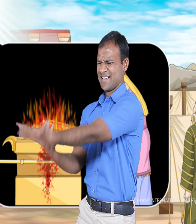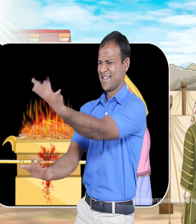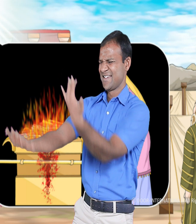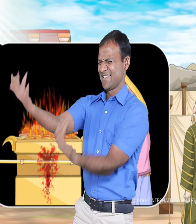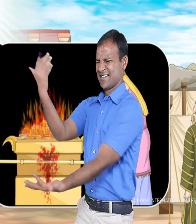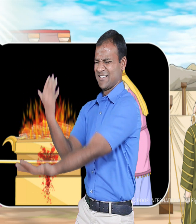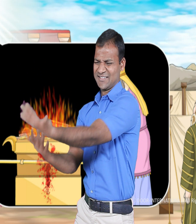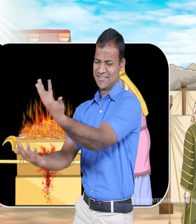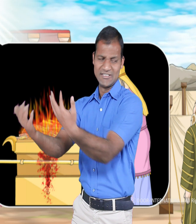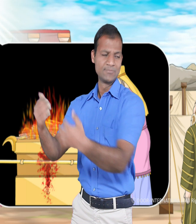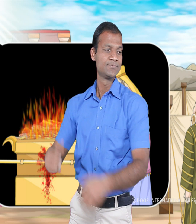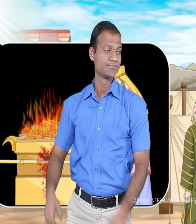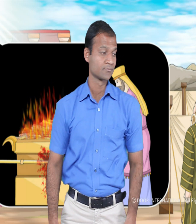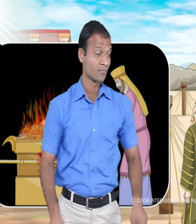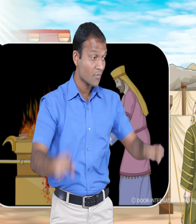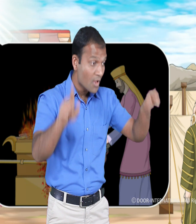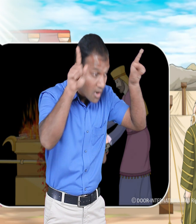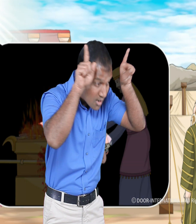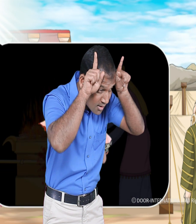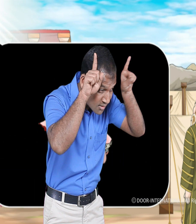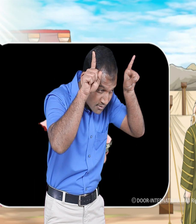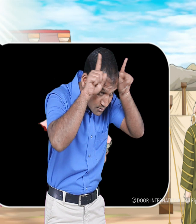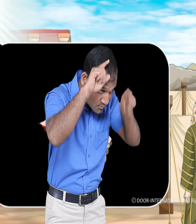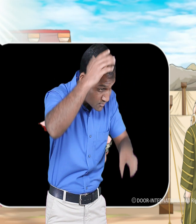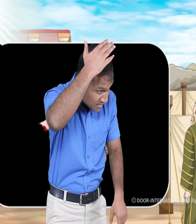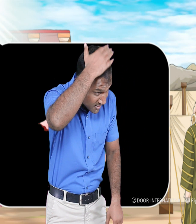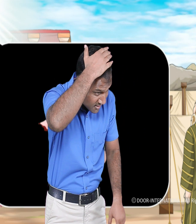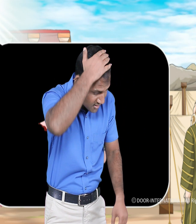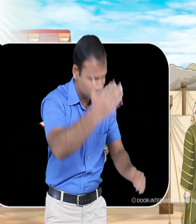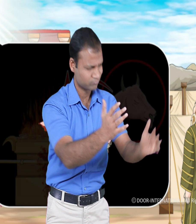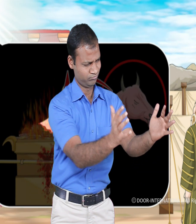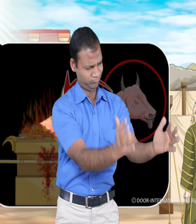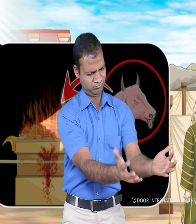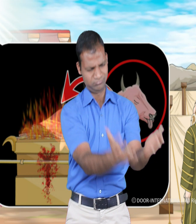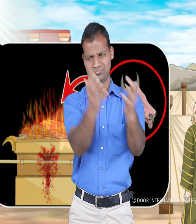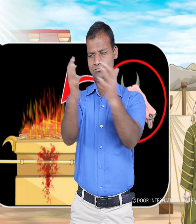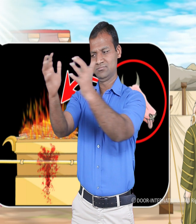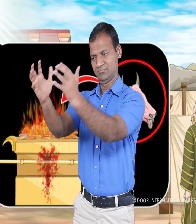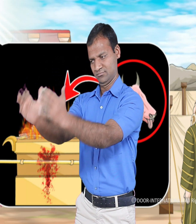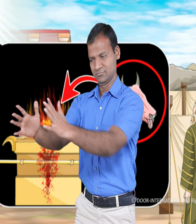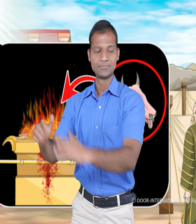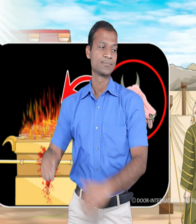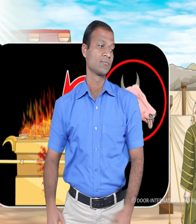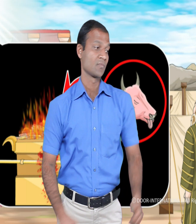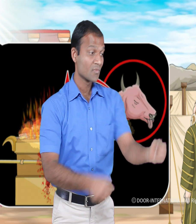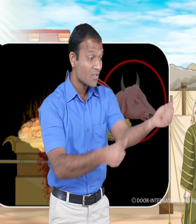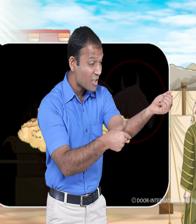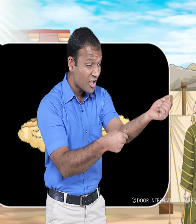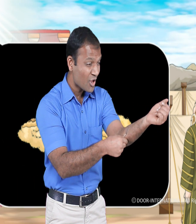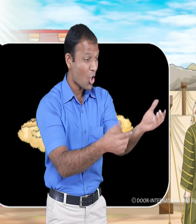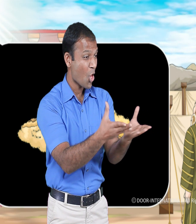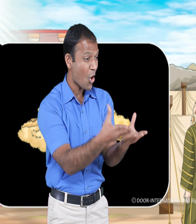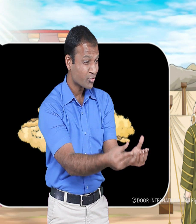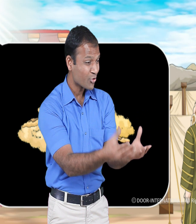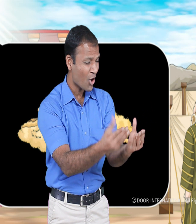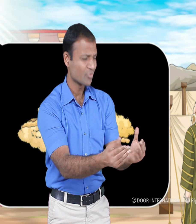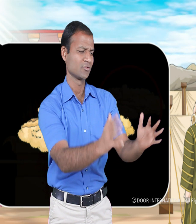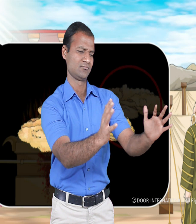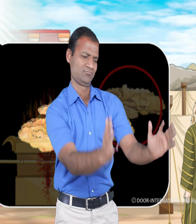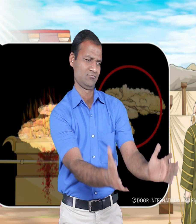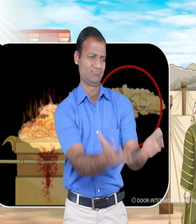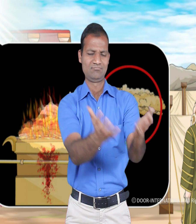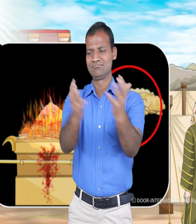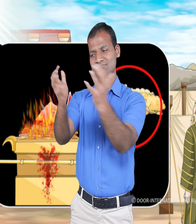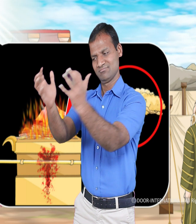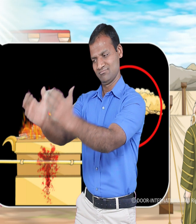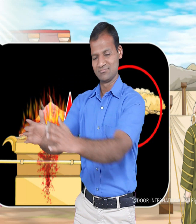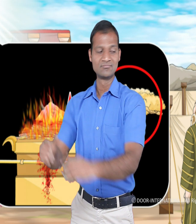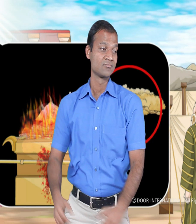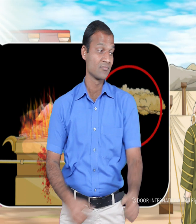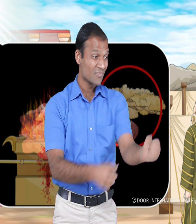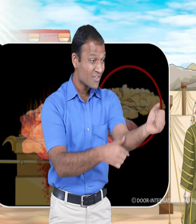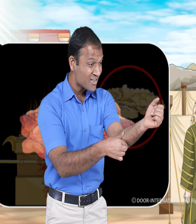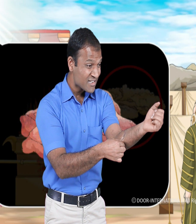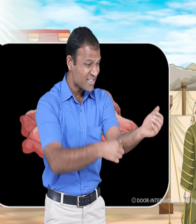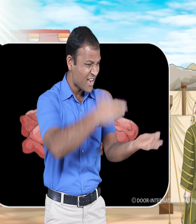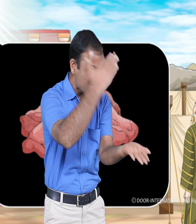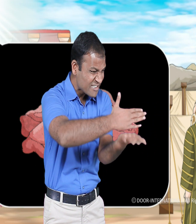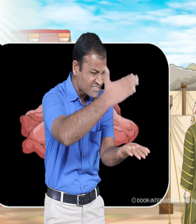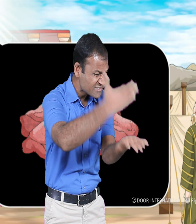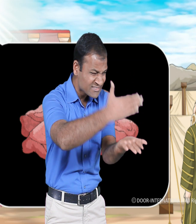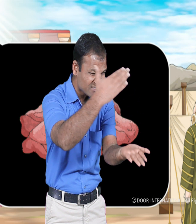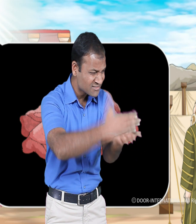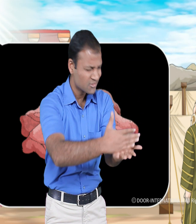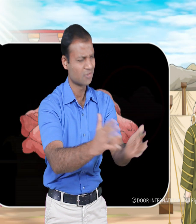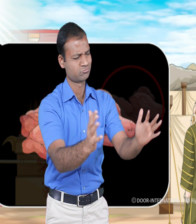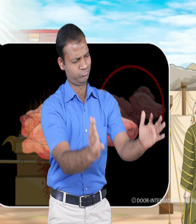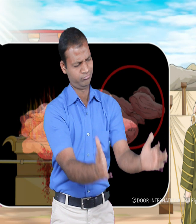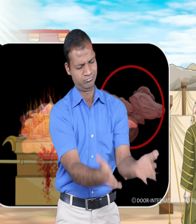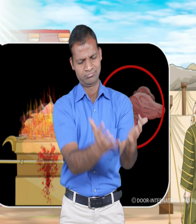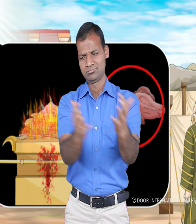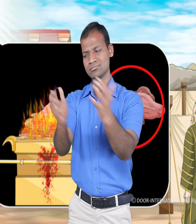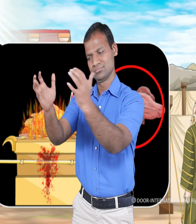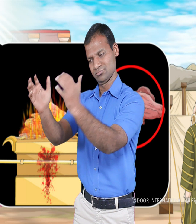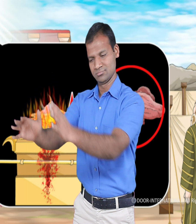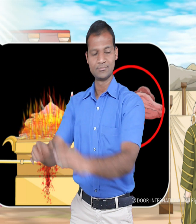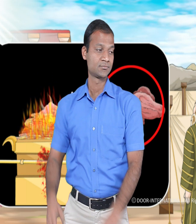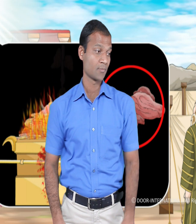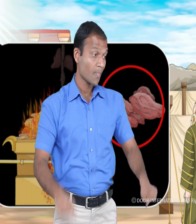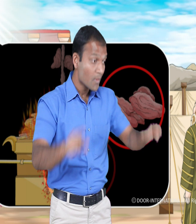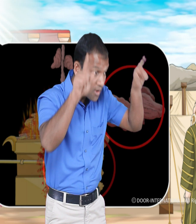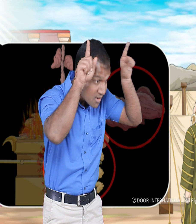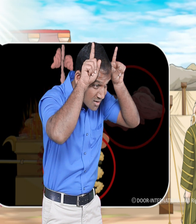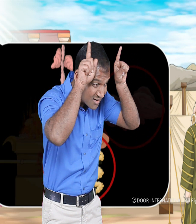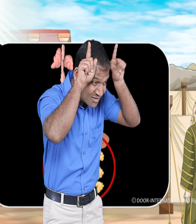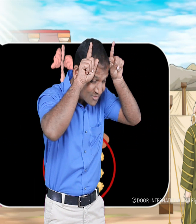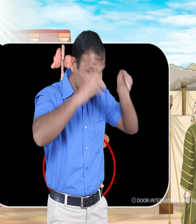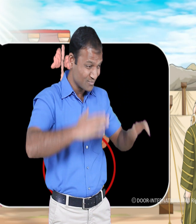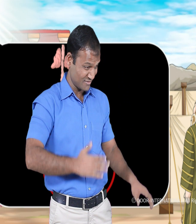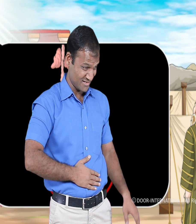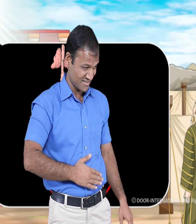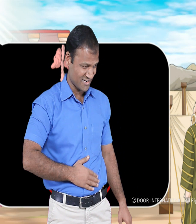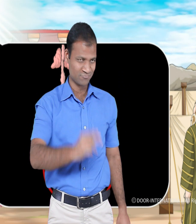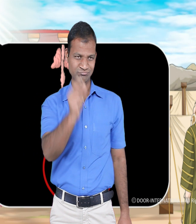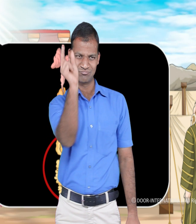Then Aaron’s sons the priests are to arrange the pieces, including the head and the fat, atop the burning wood on the altar.